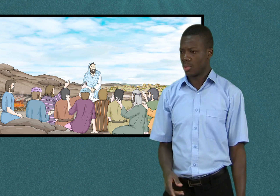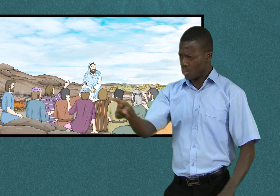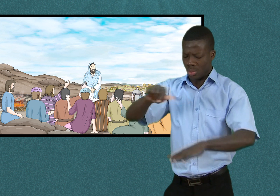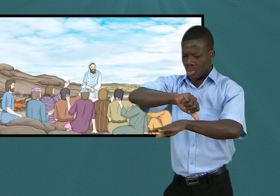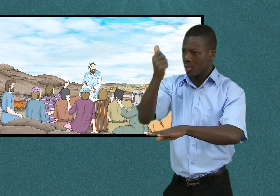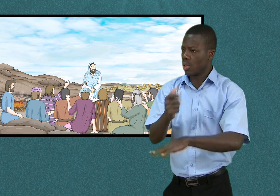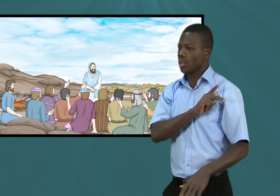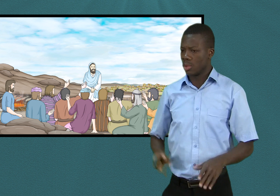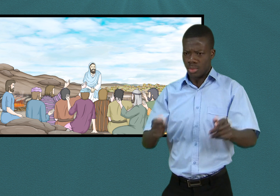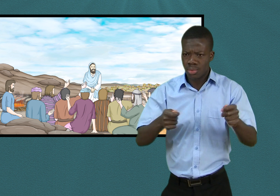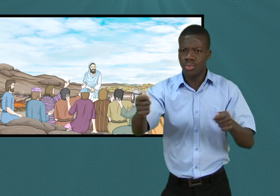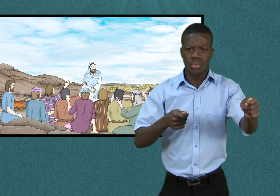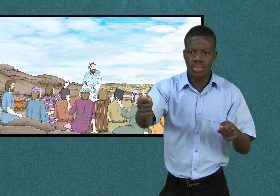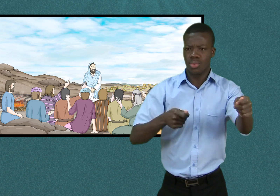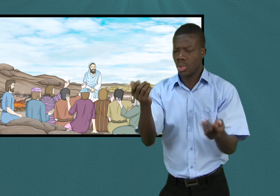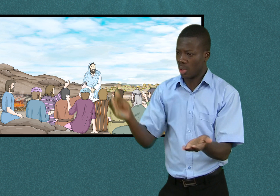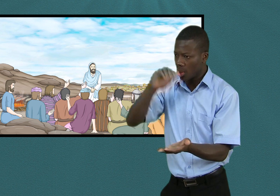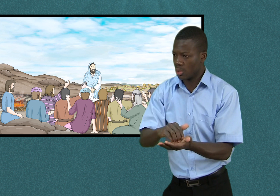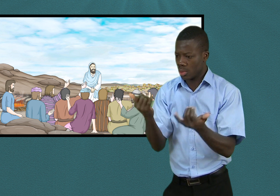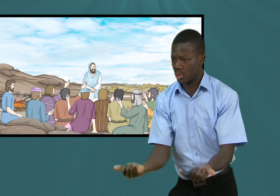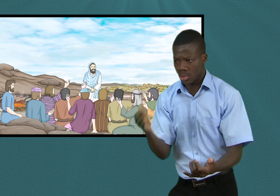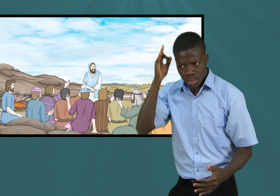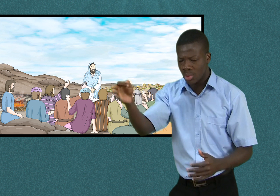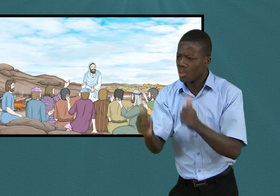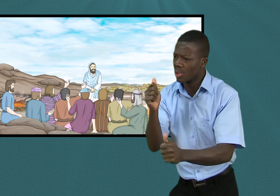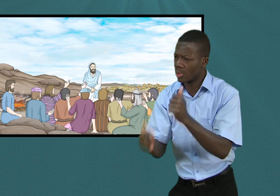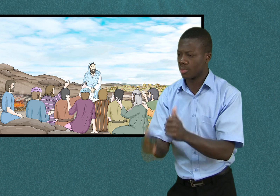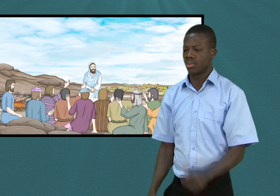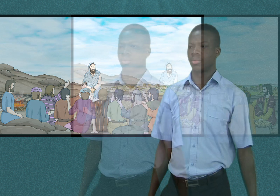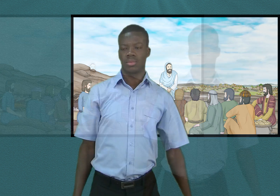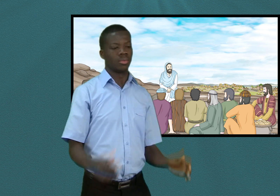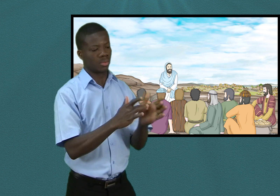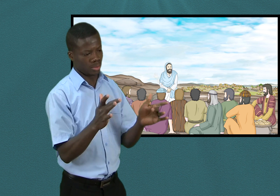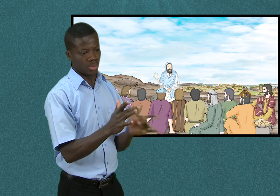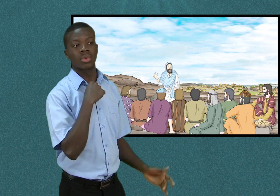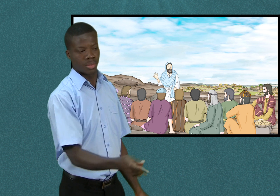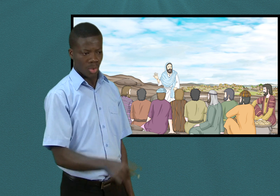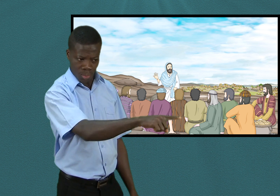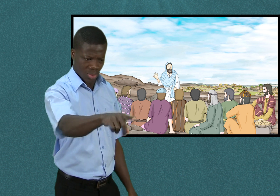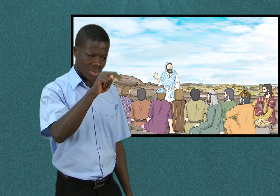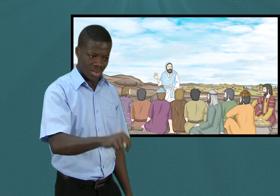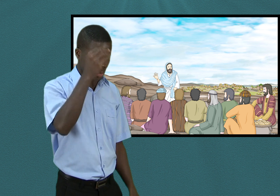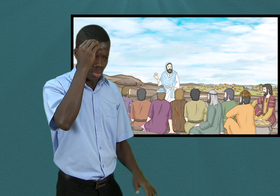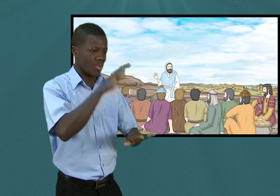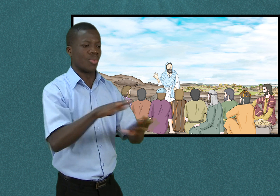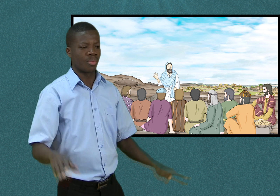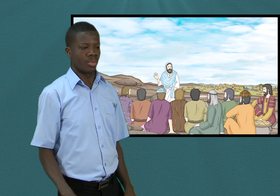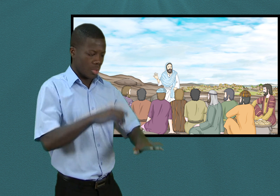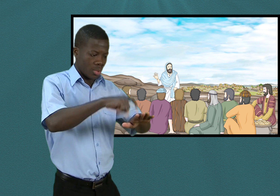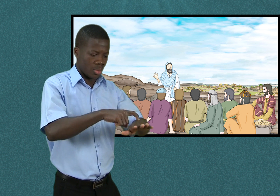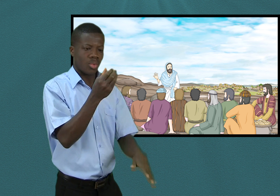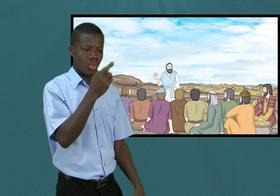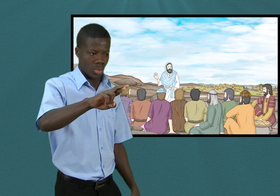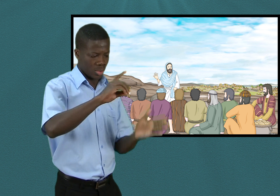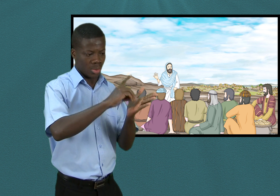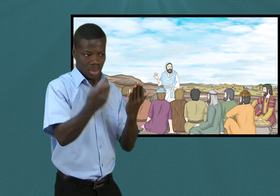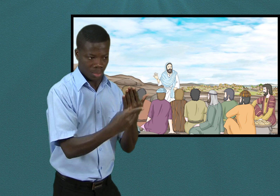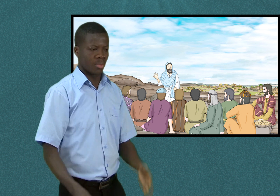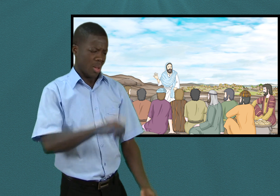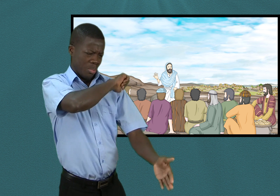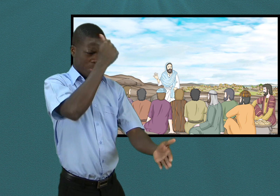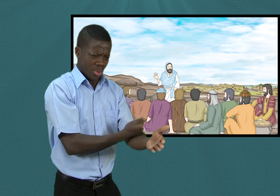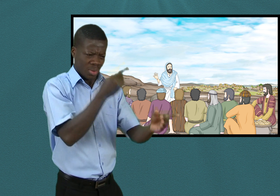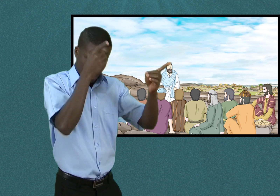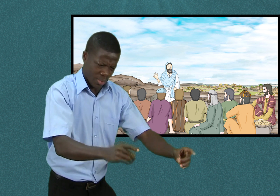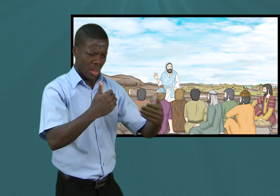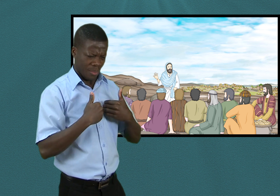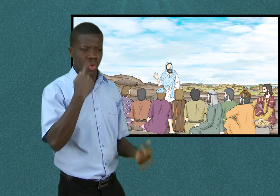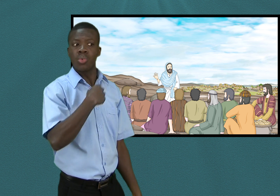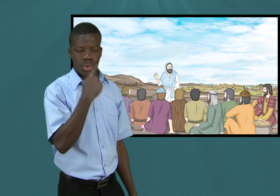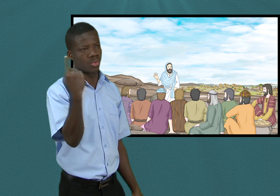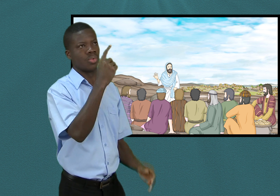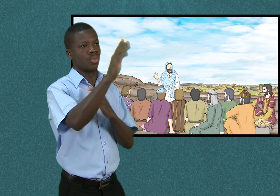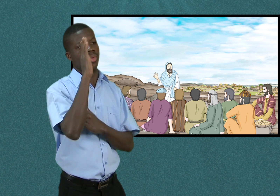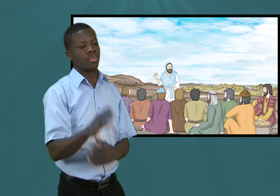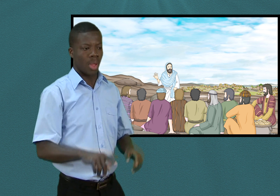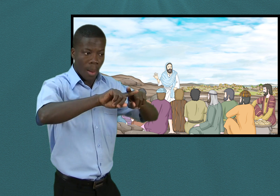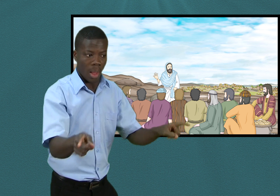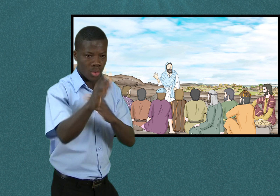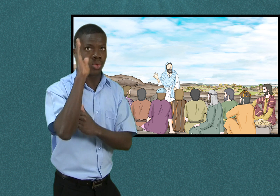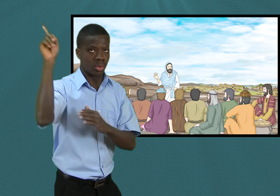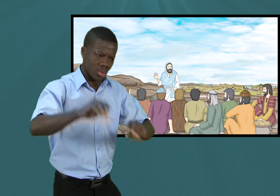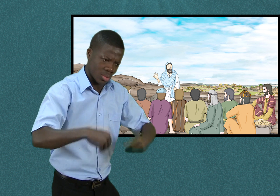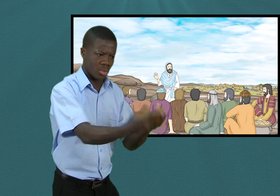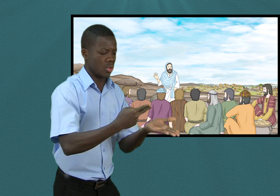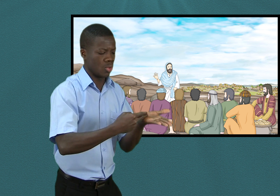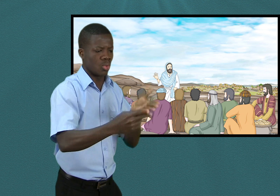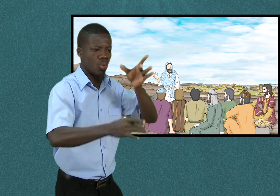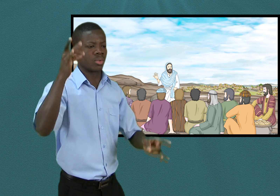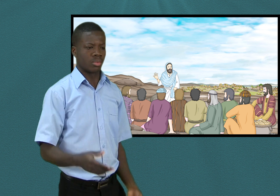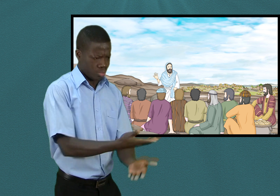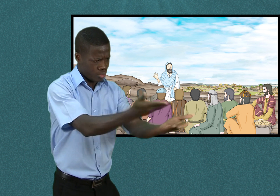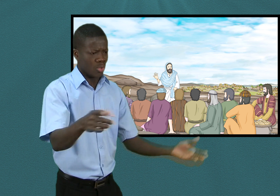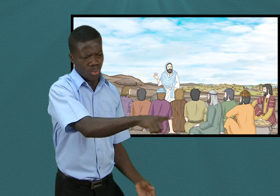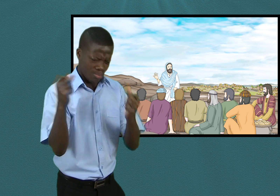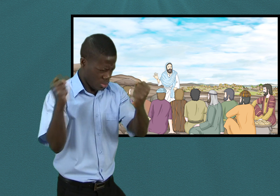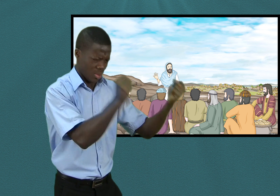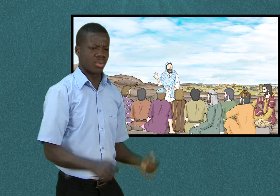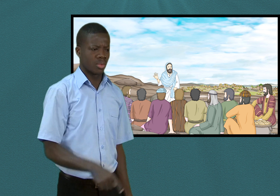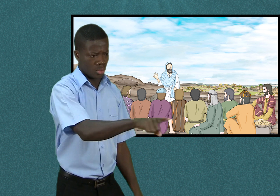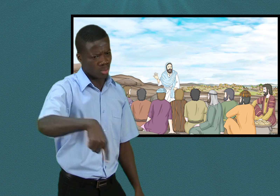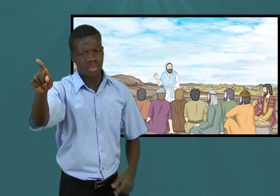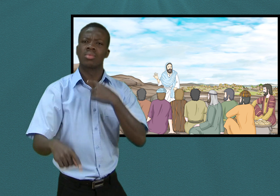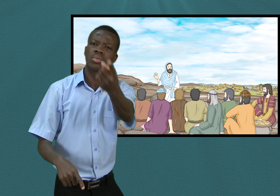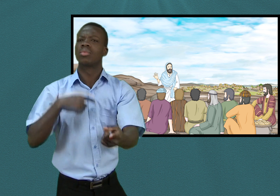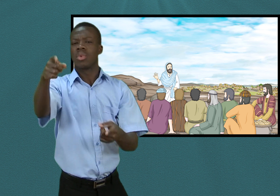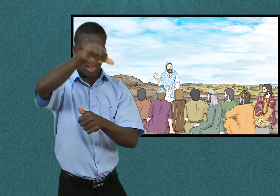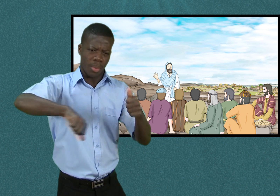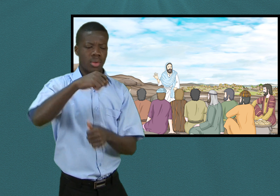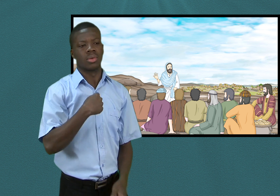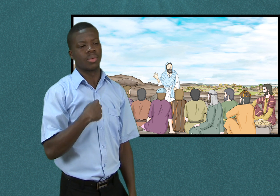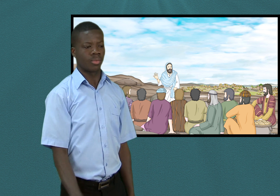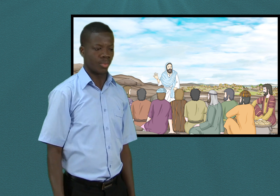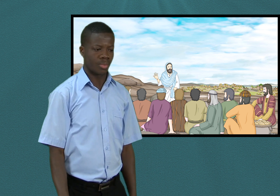Jesus replied, “It is not for you to know times or seasons that the Father has fixed by His own authority.